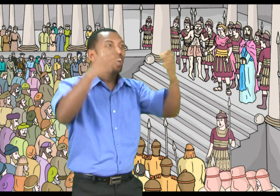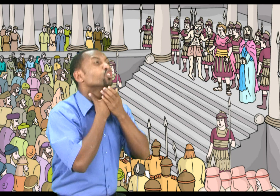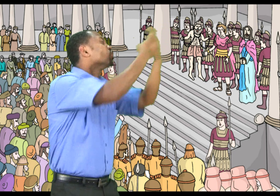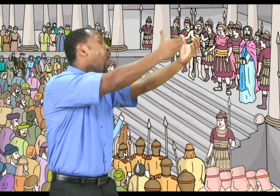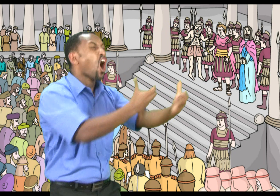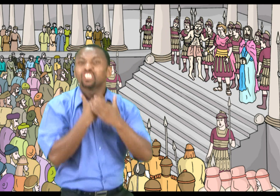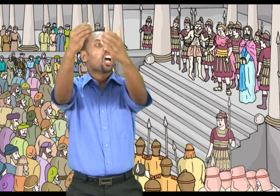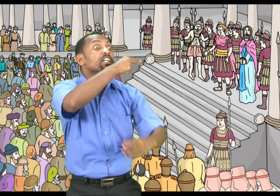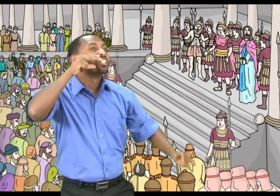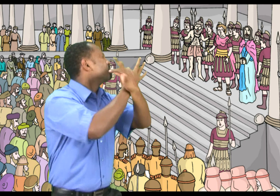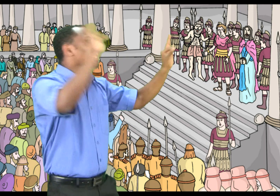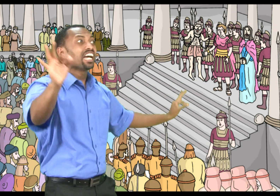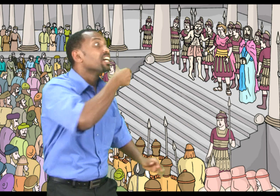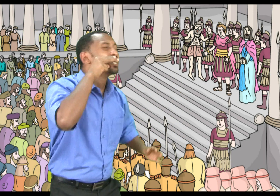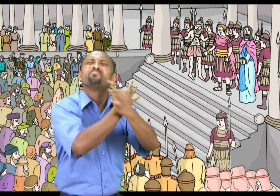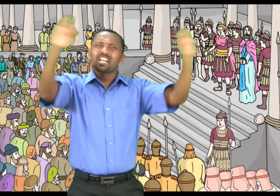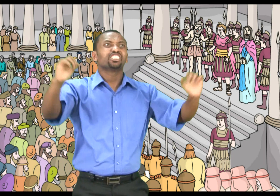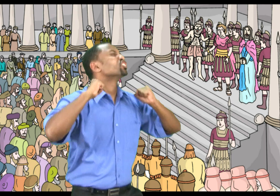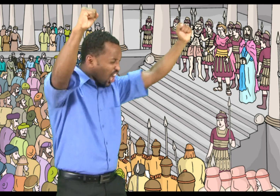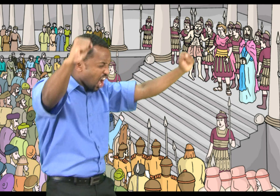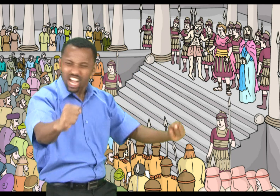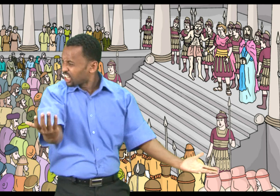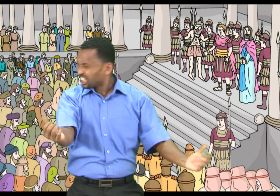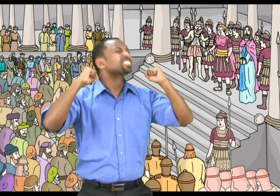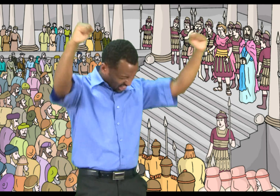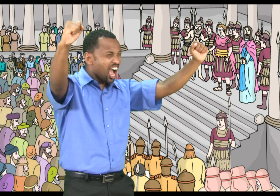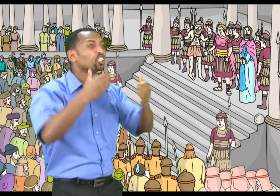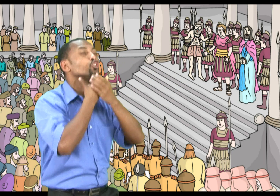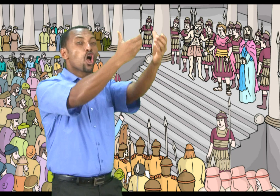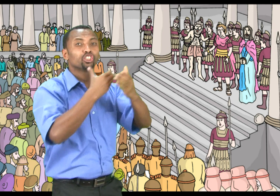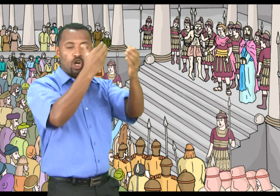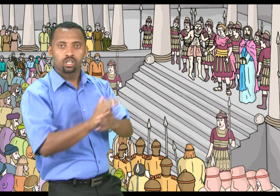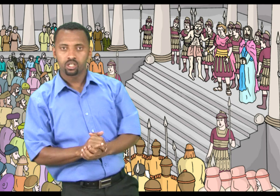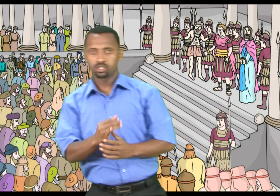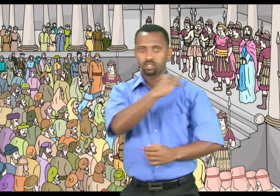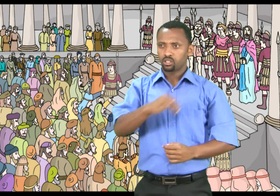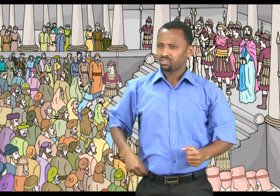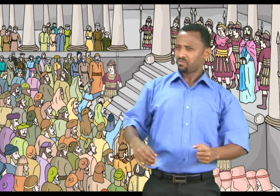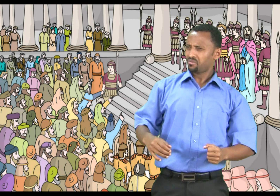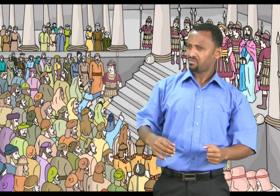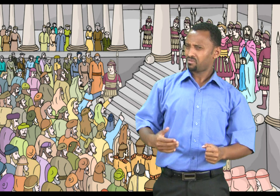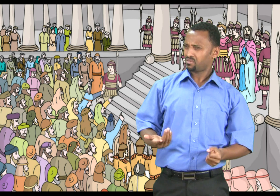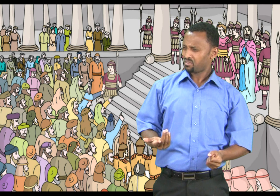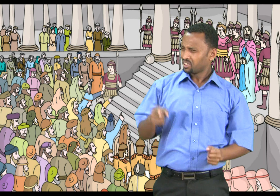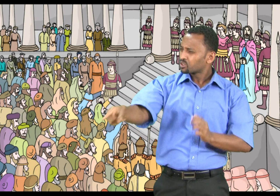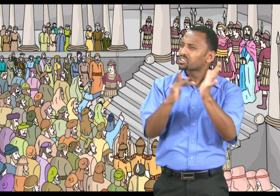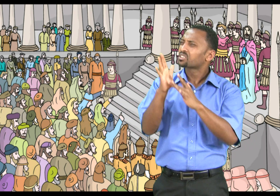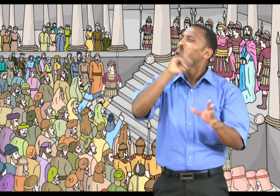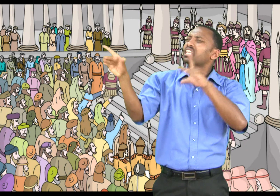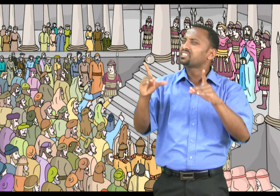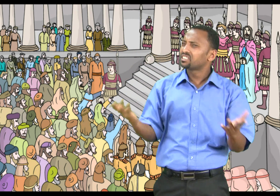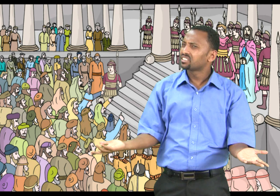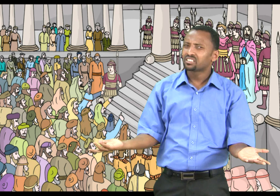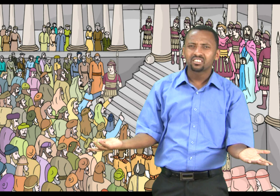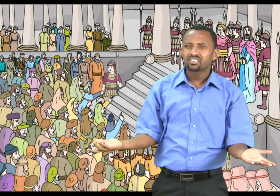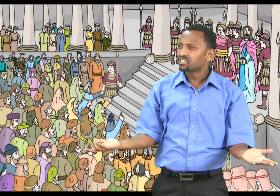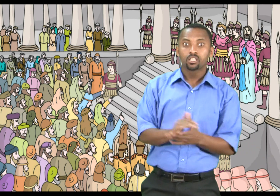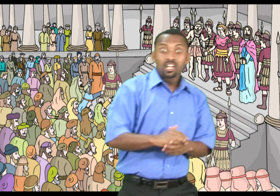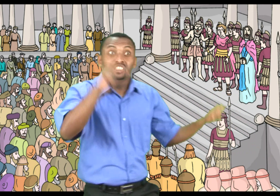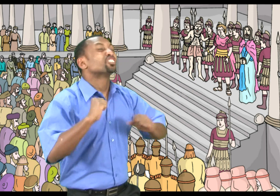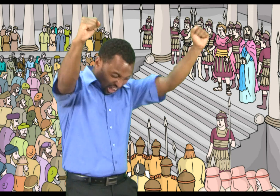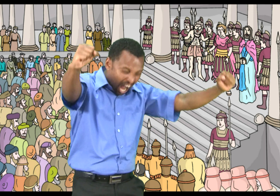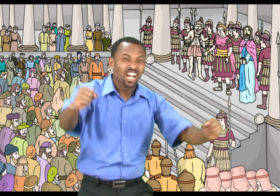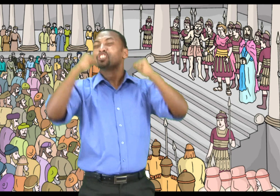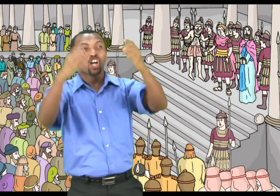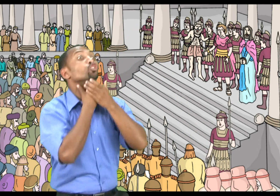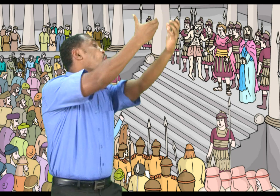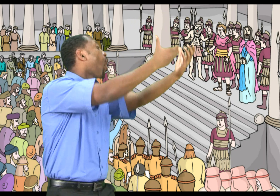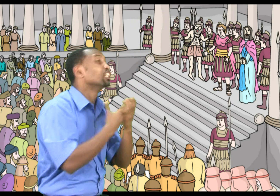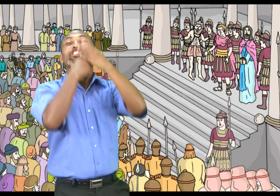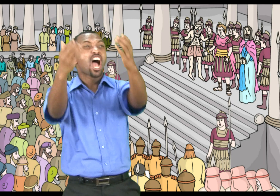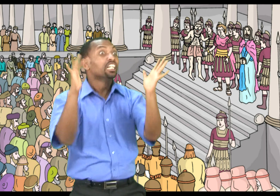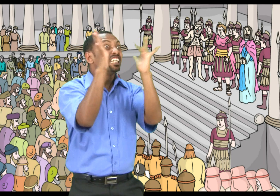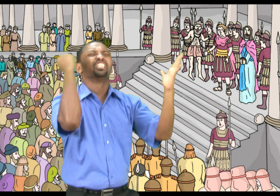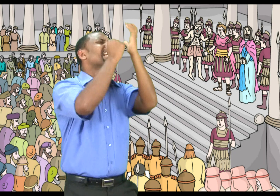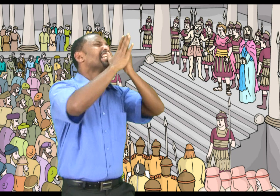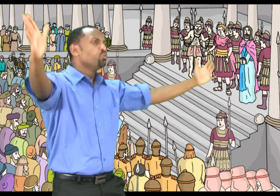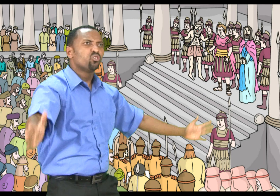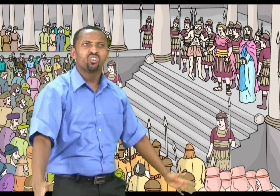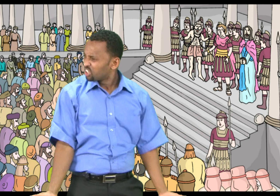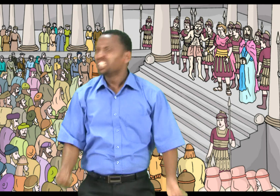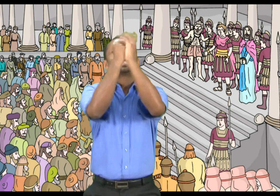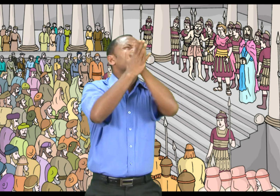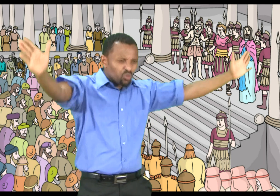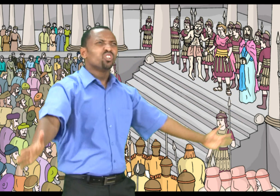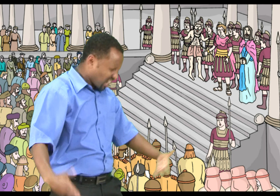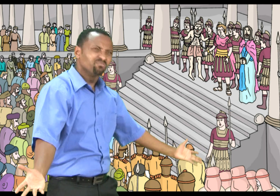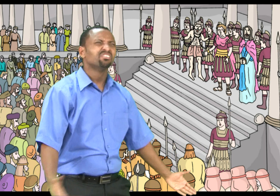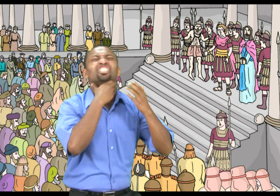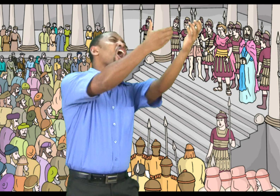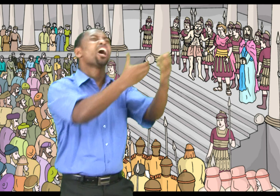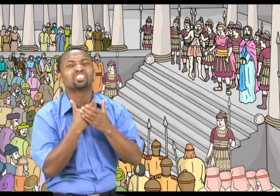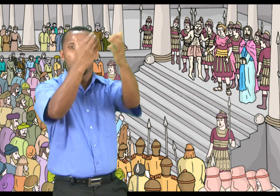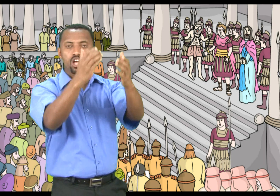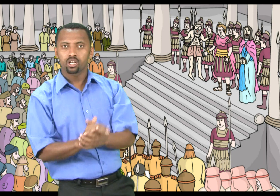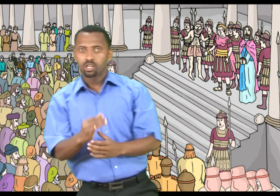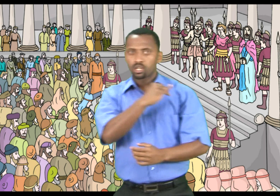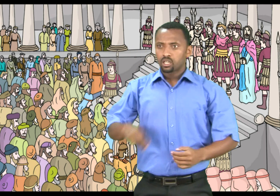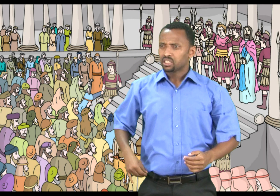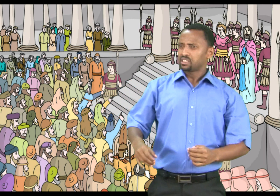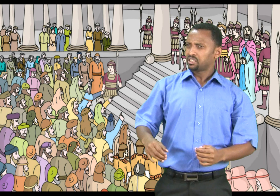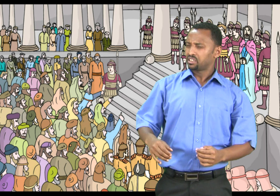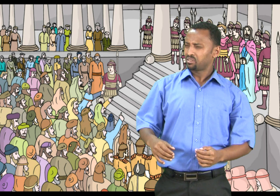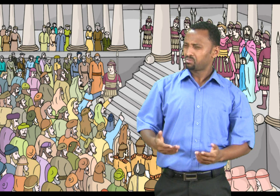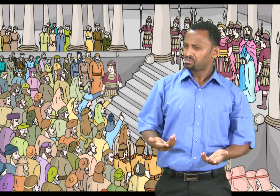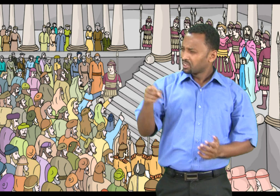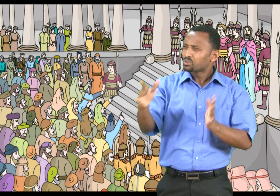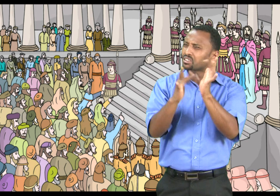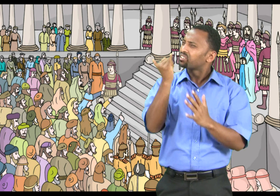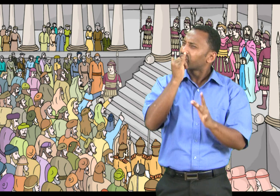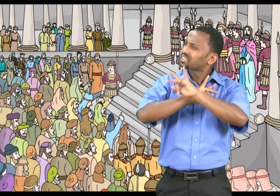“Which of the two do you want me to release to you?” asked the governor. “Barabbas,” they replied. “What then should I do with Jesus who is called Christ?”